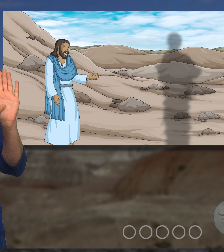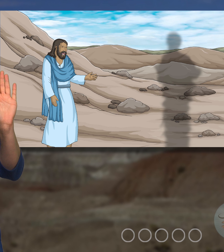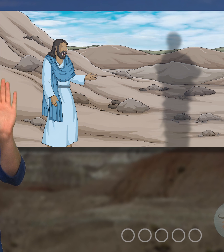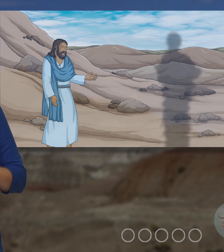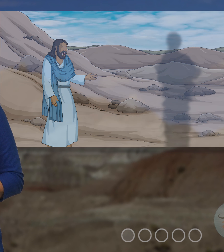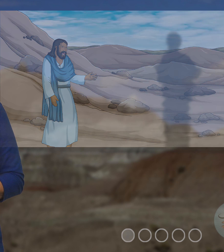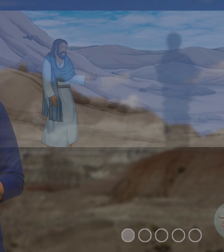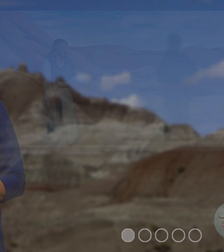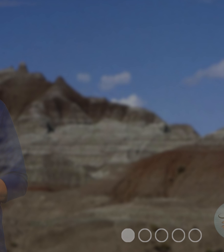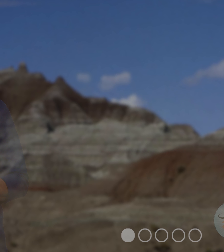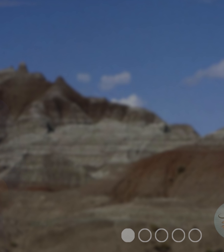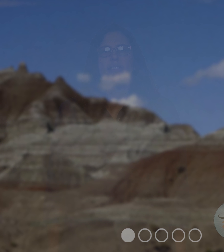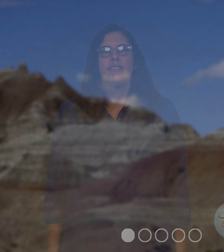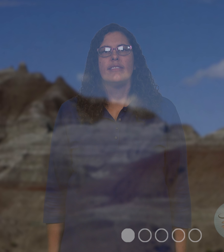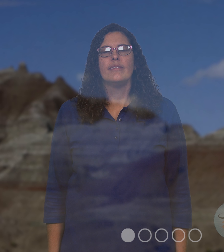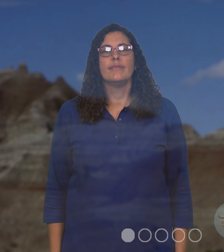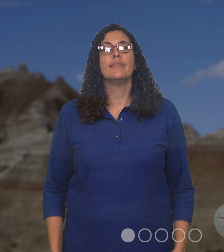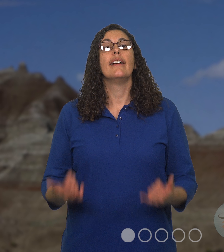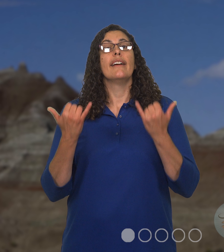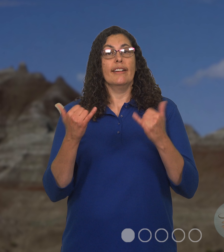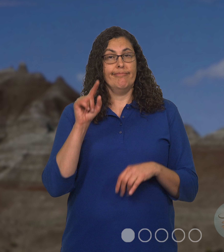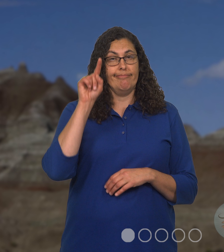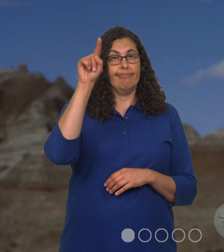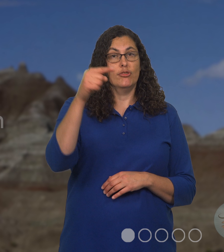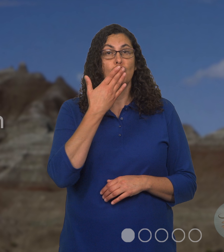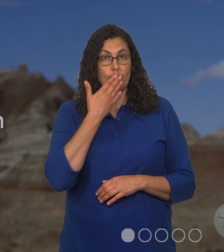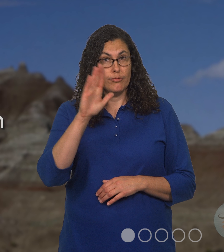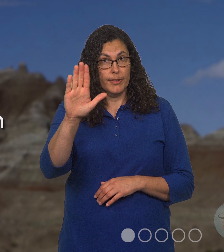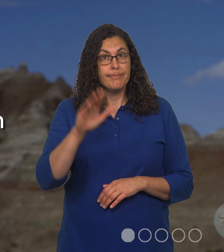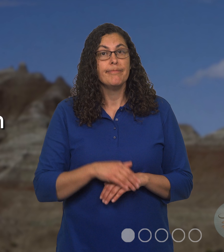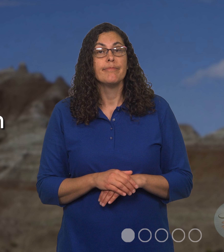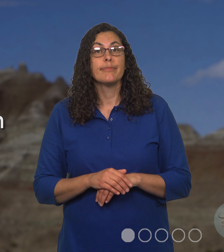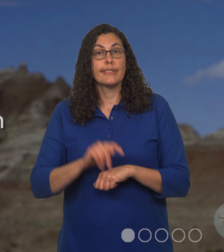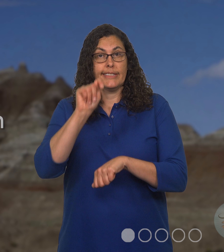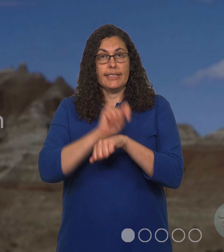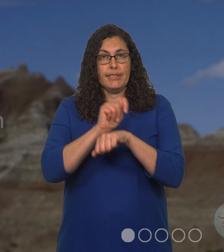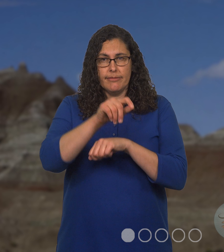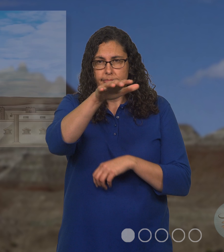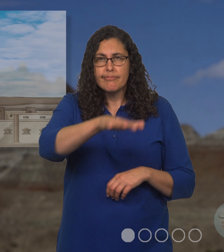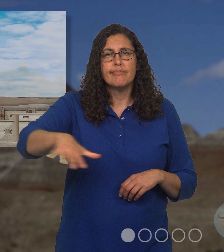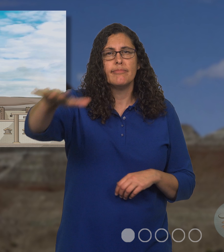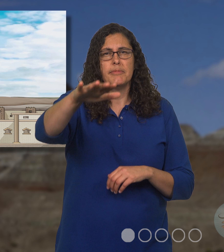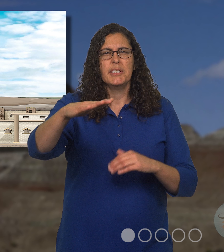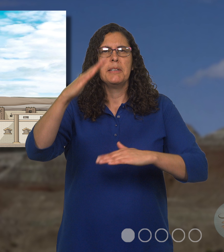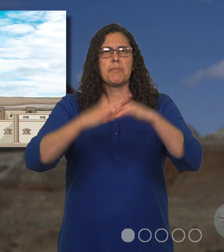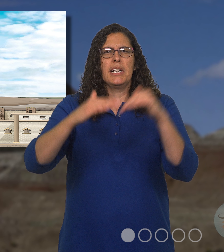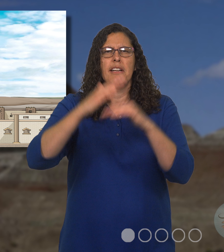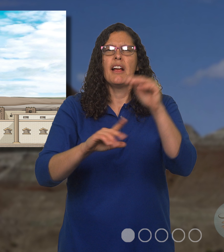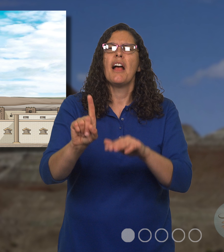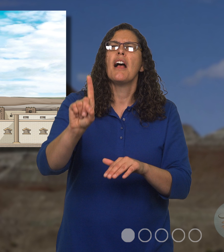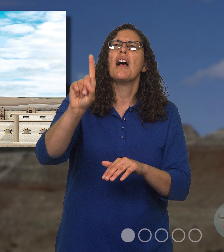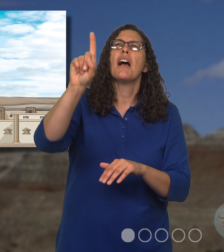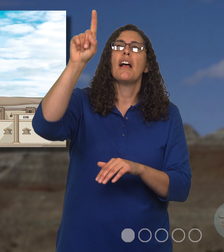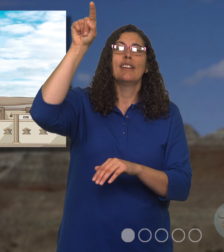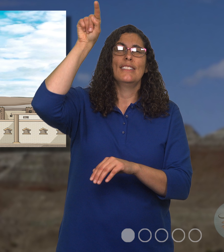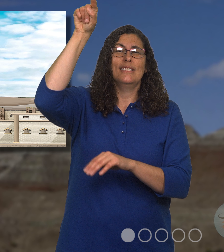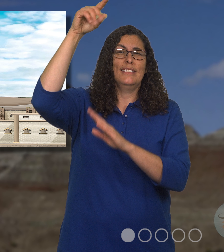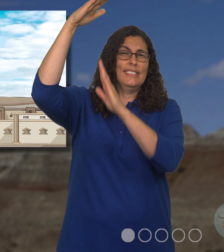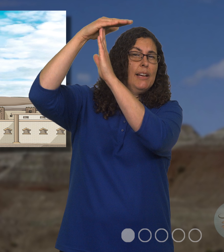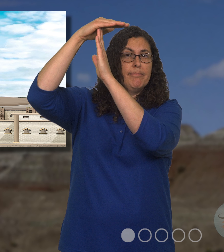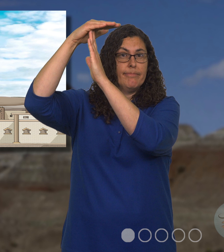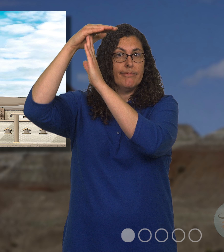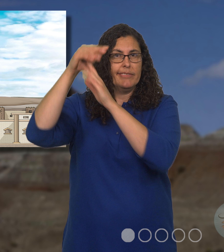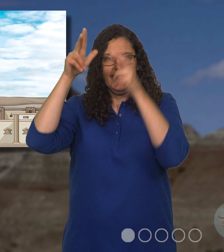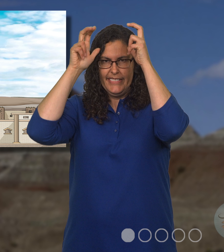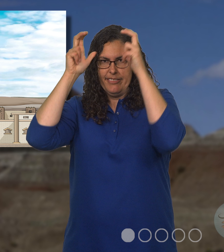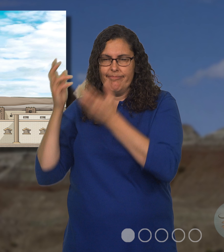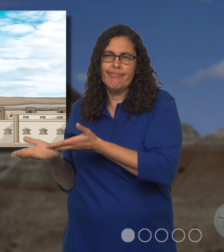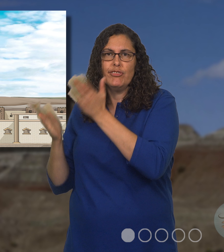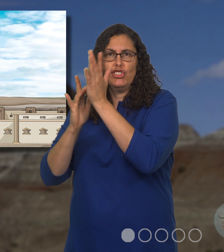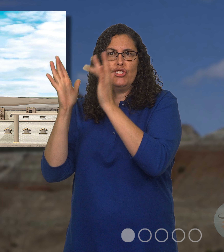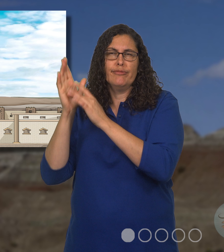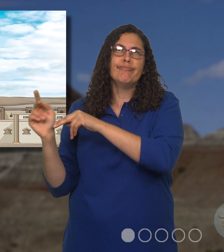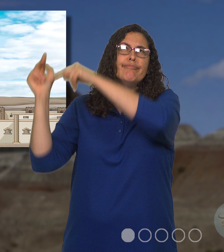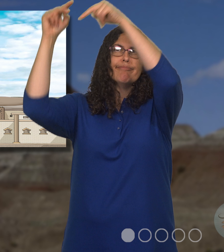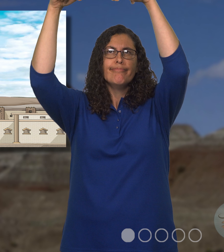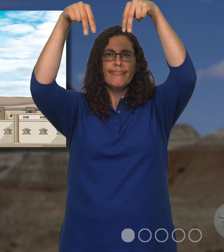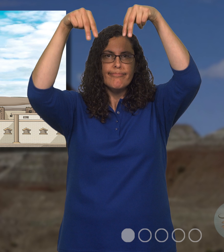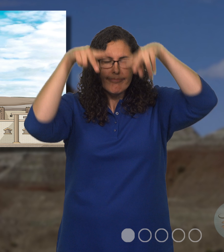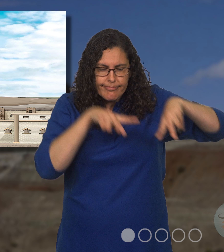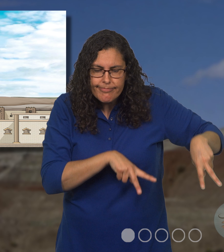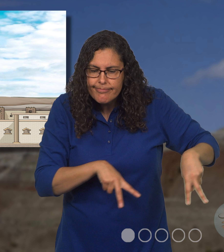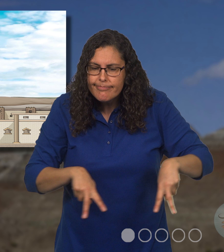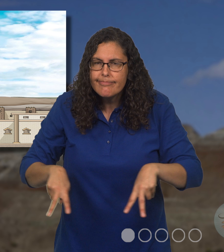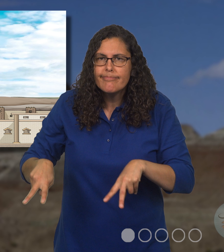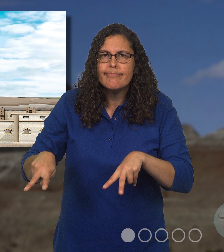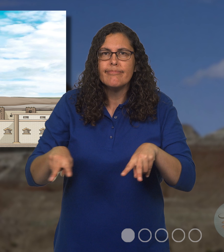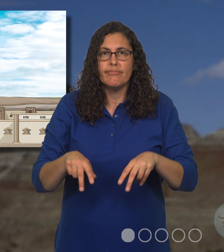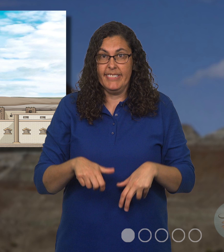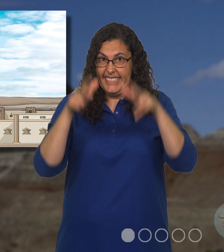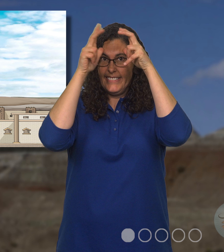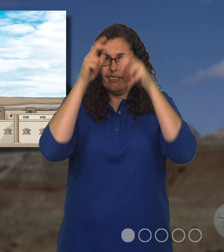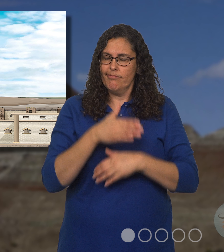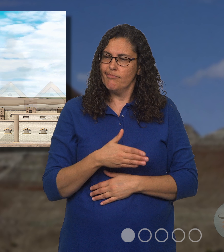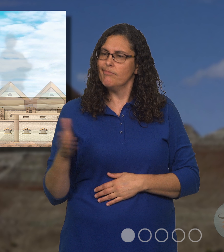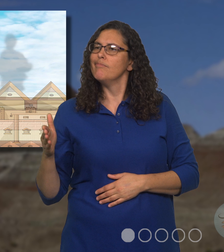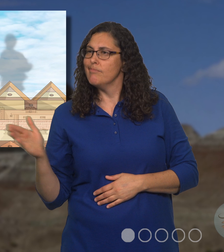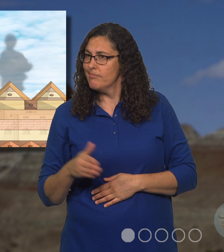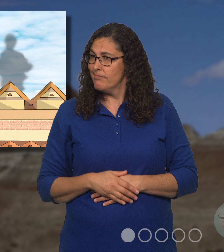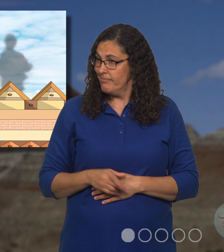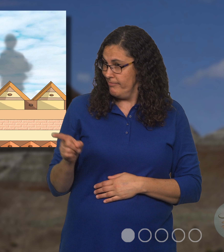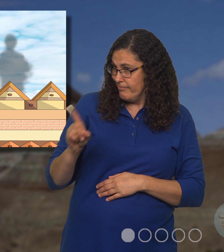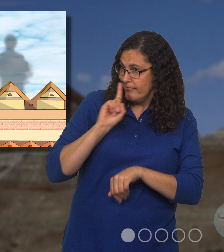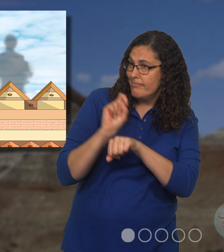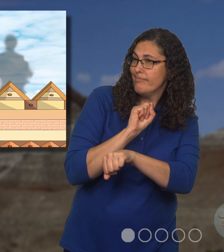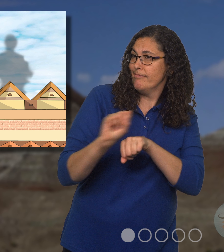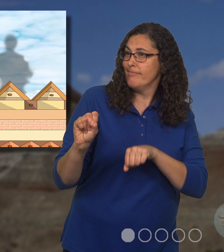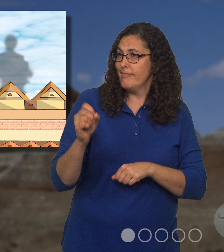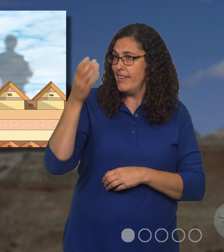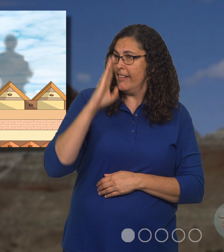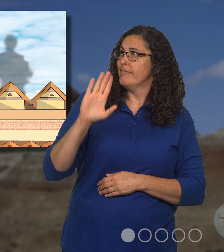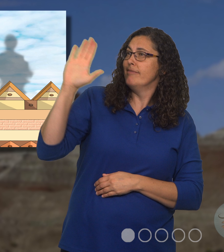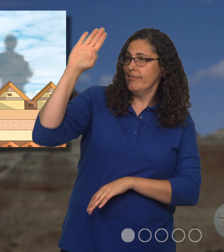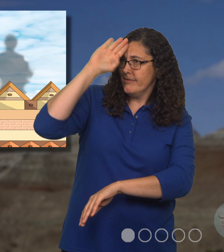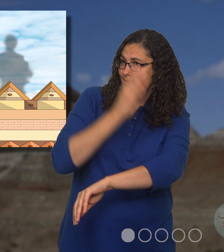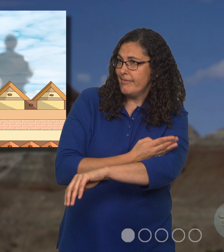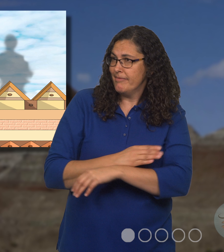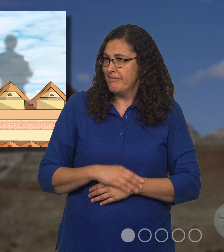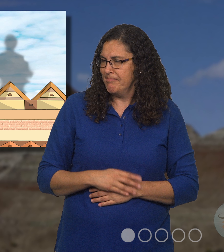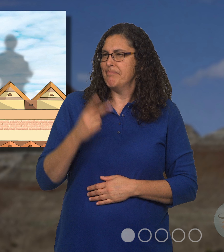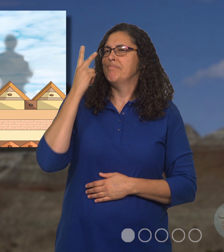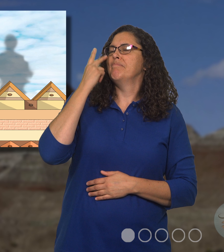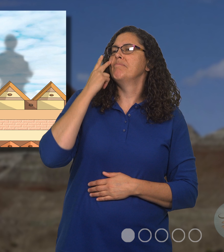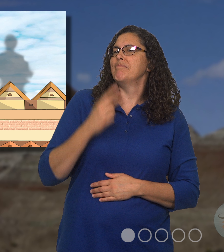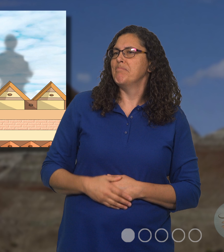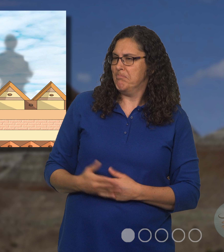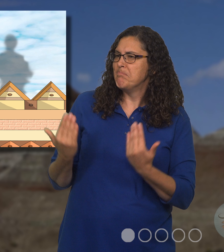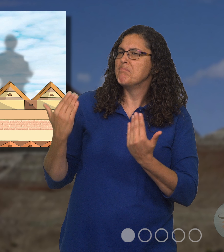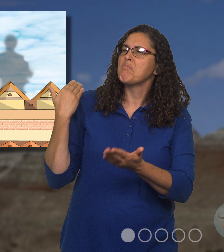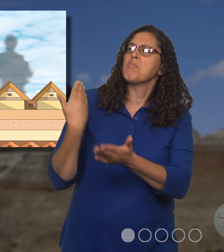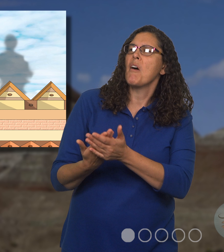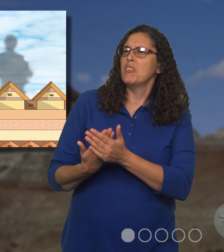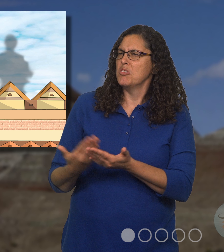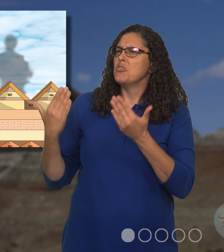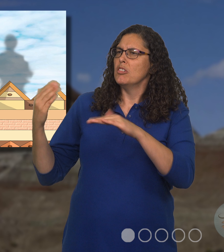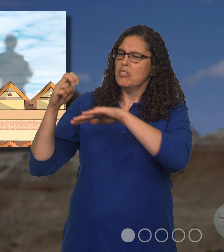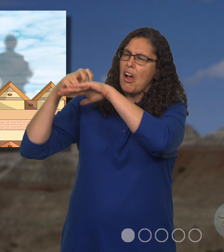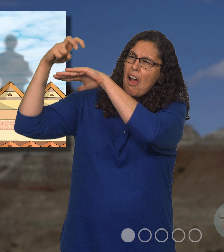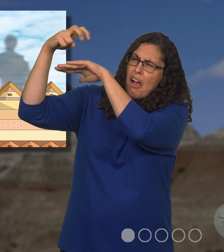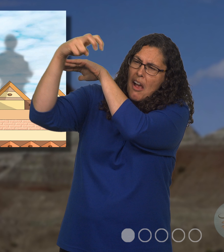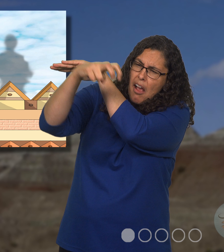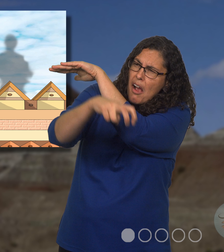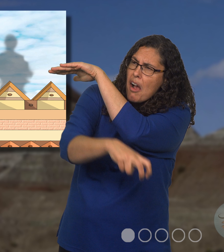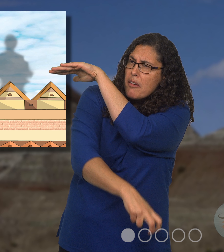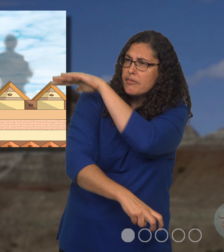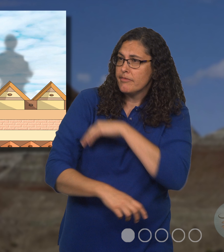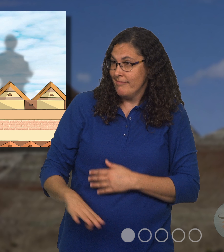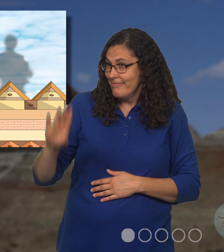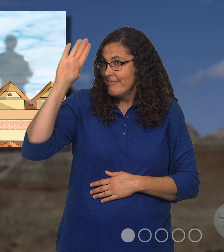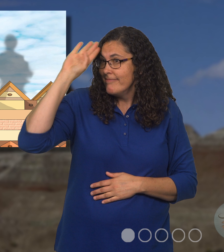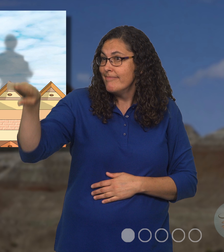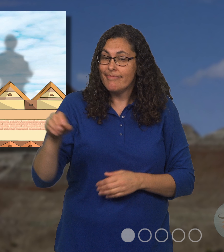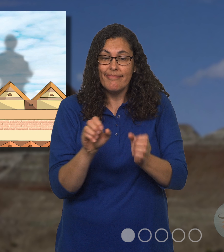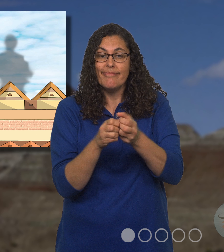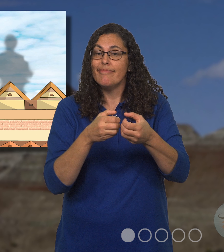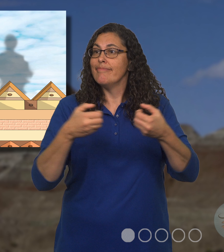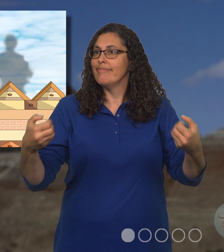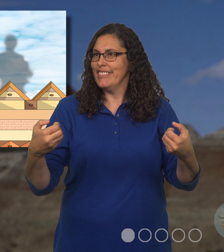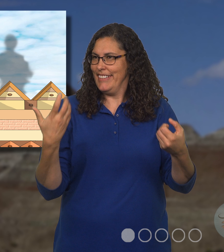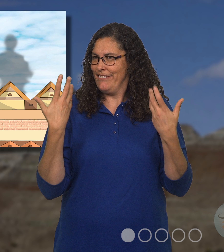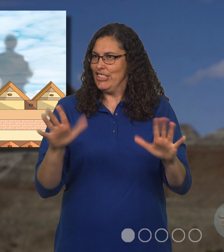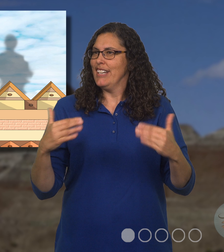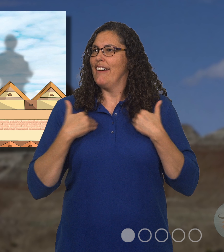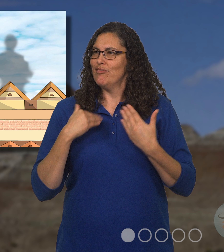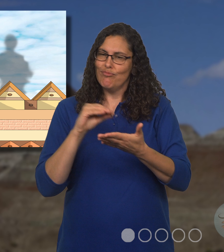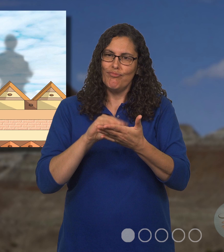Then the devil took Him to the holy city and set Him on the pinnacle of the temple.